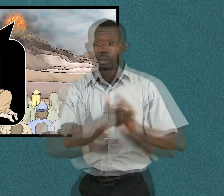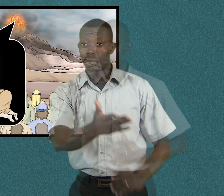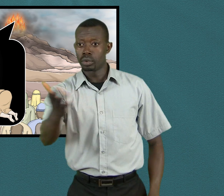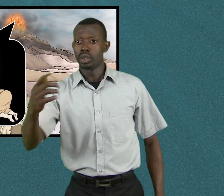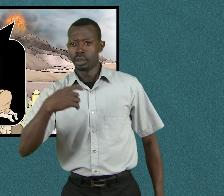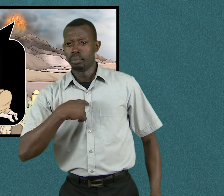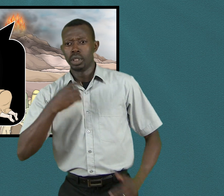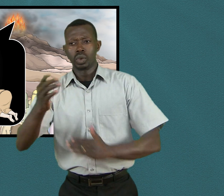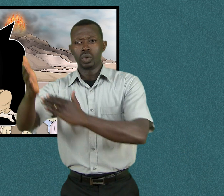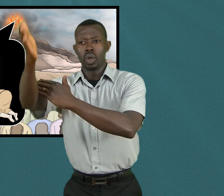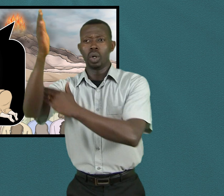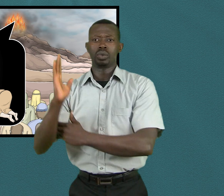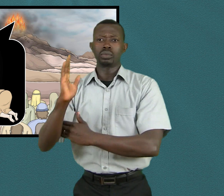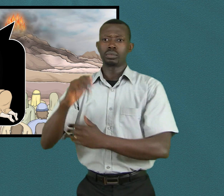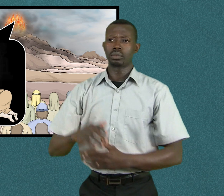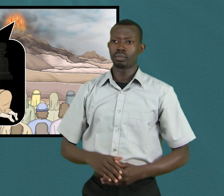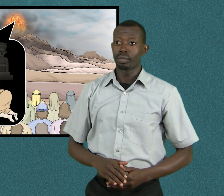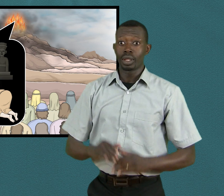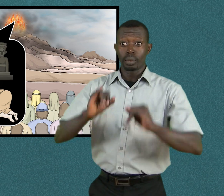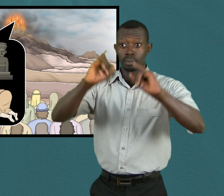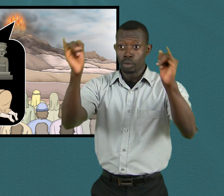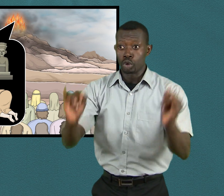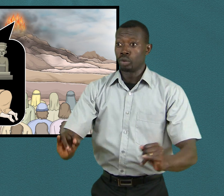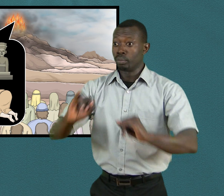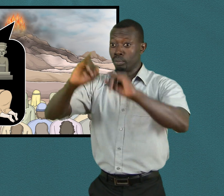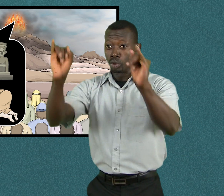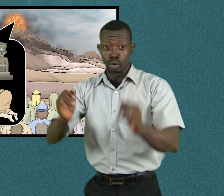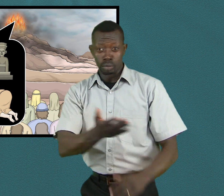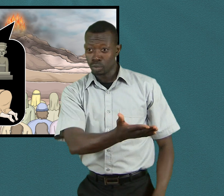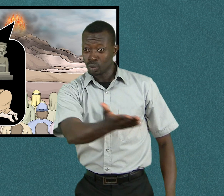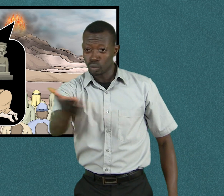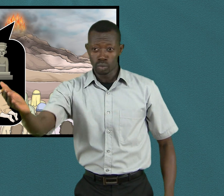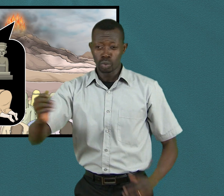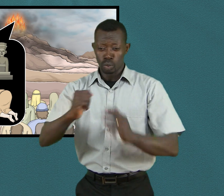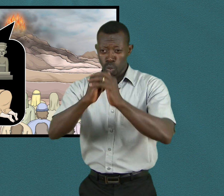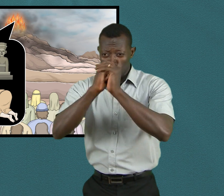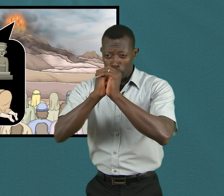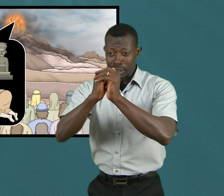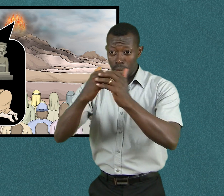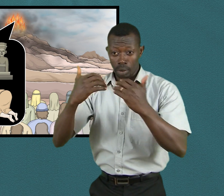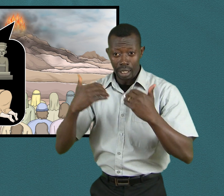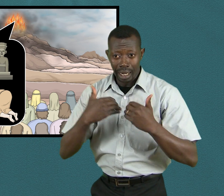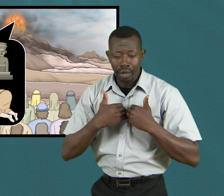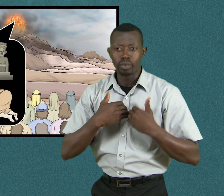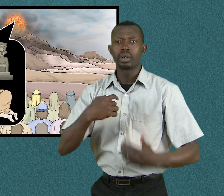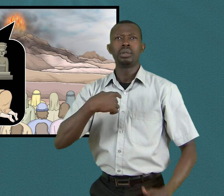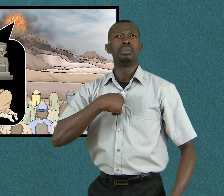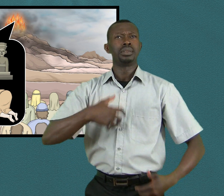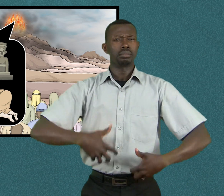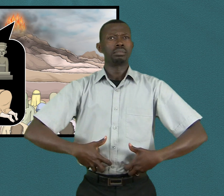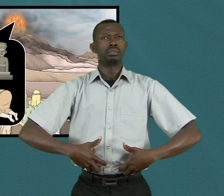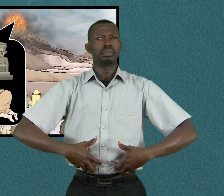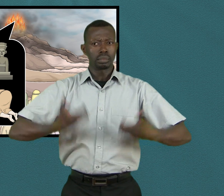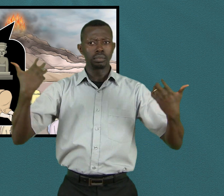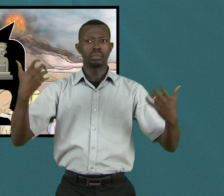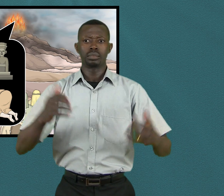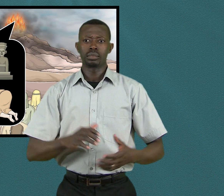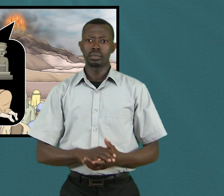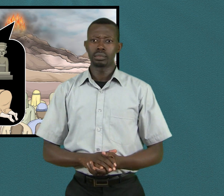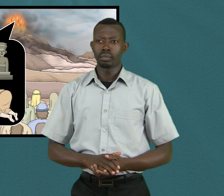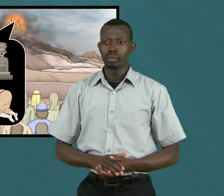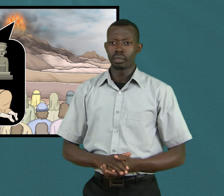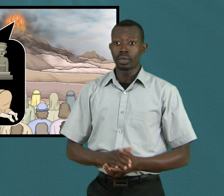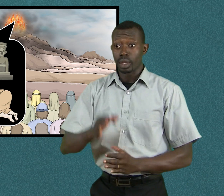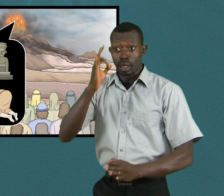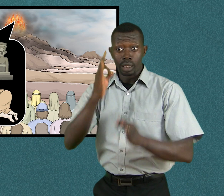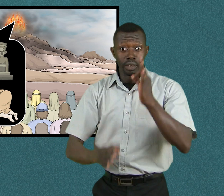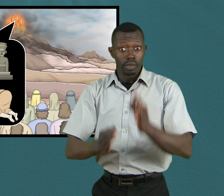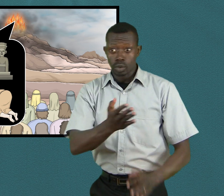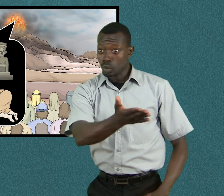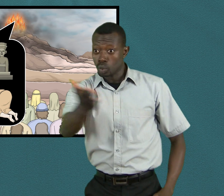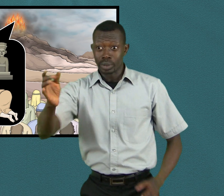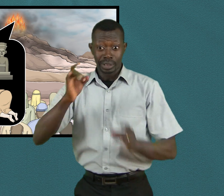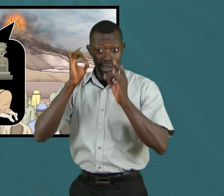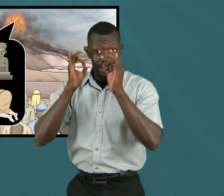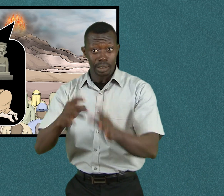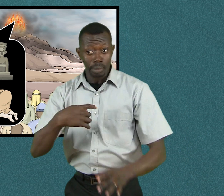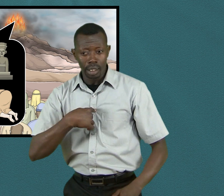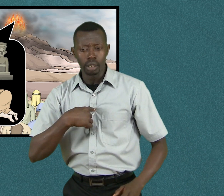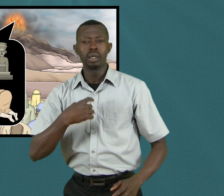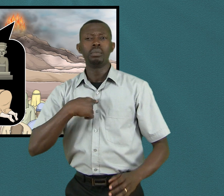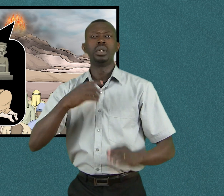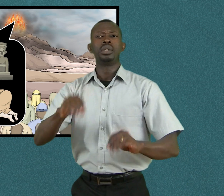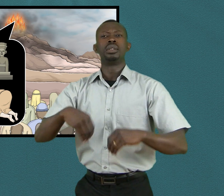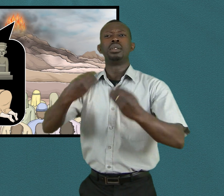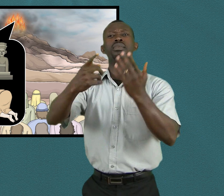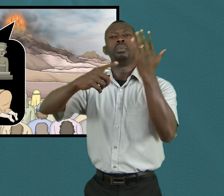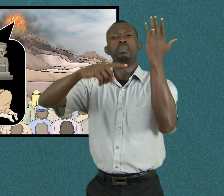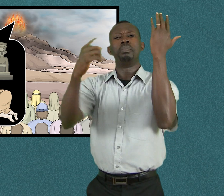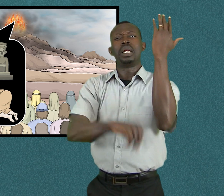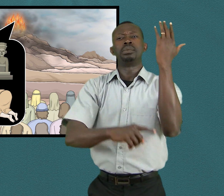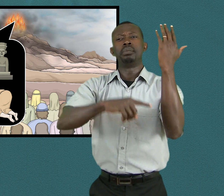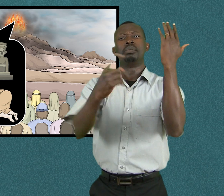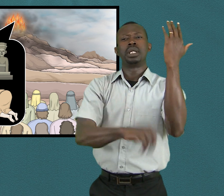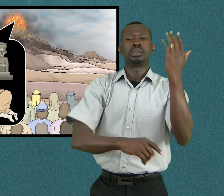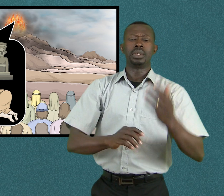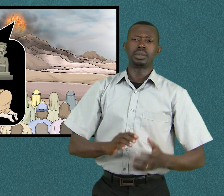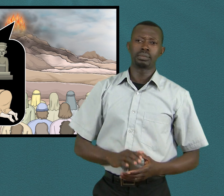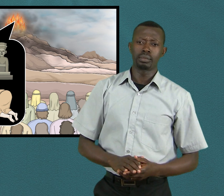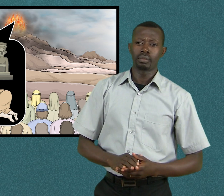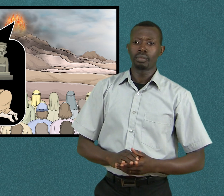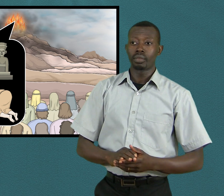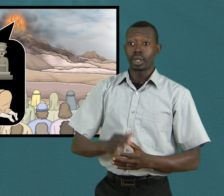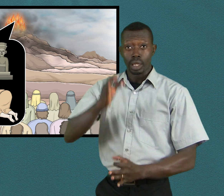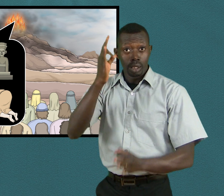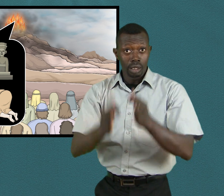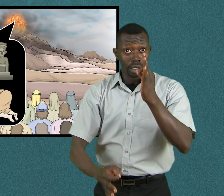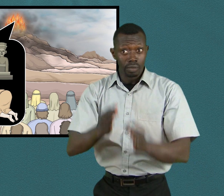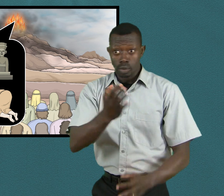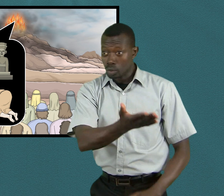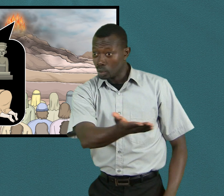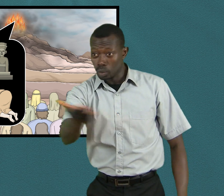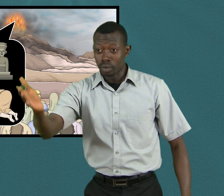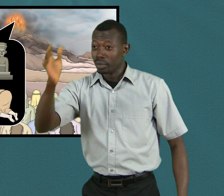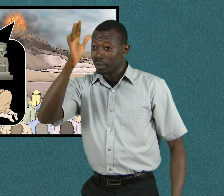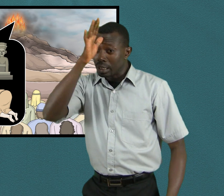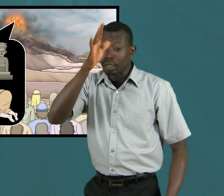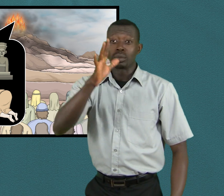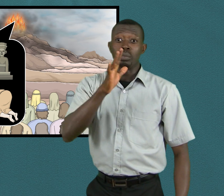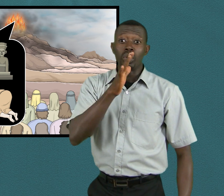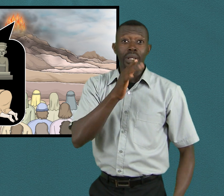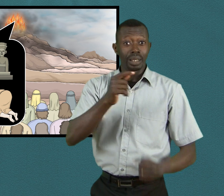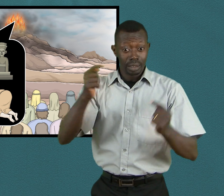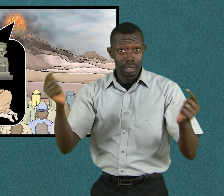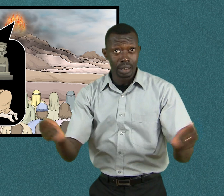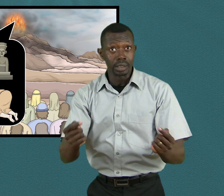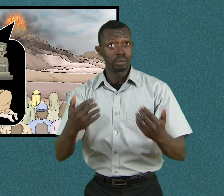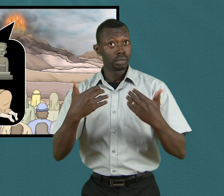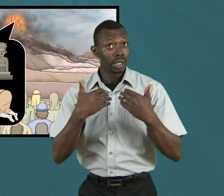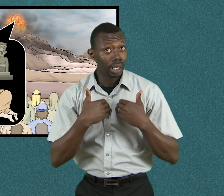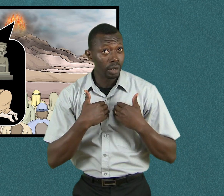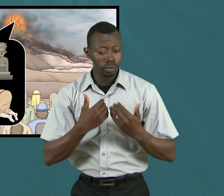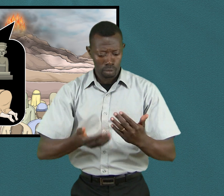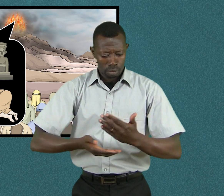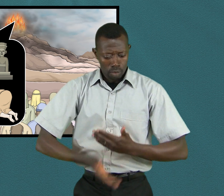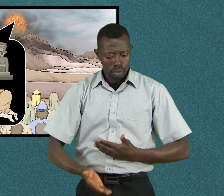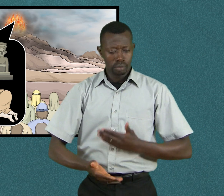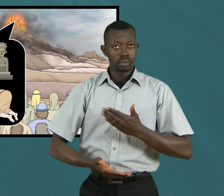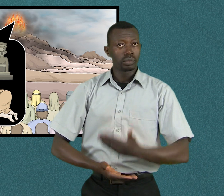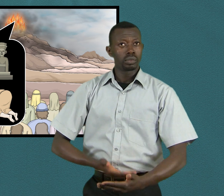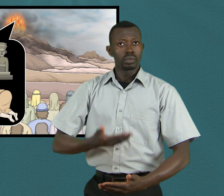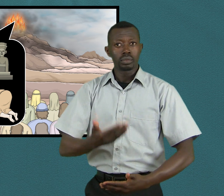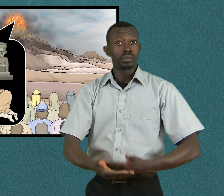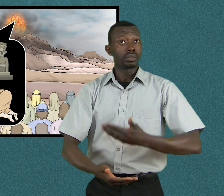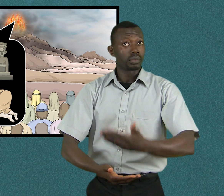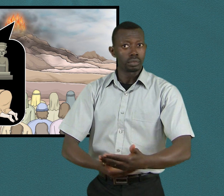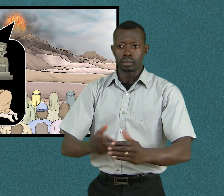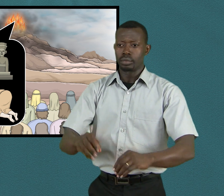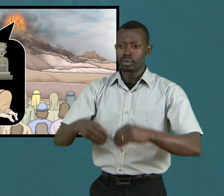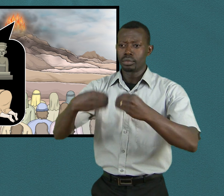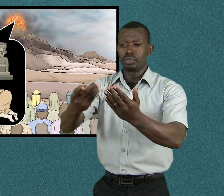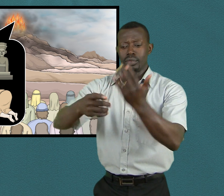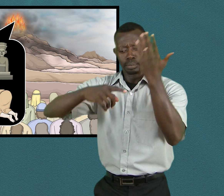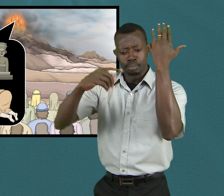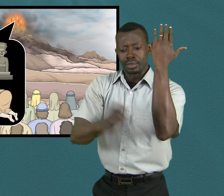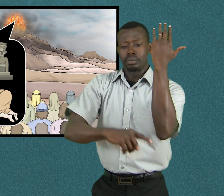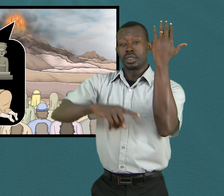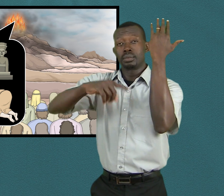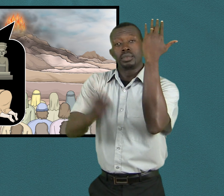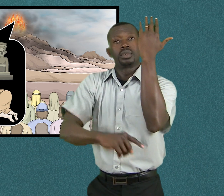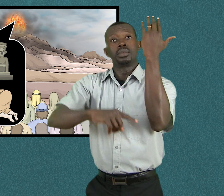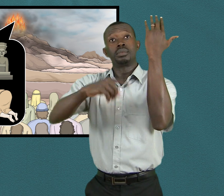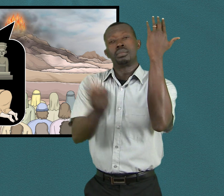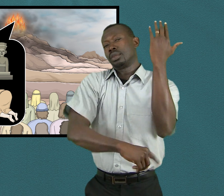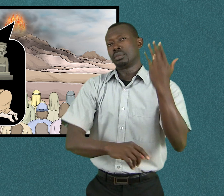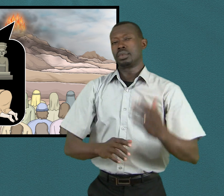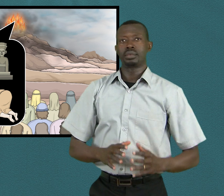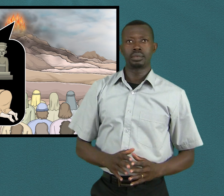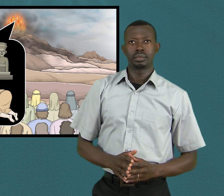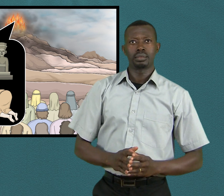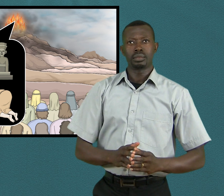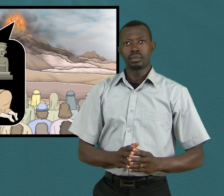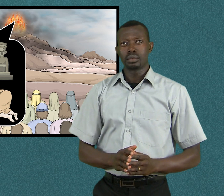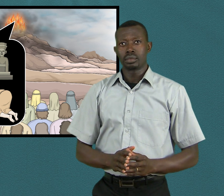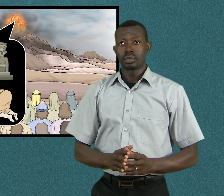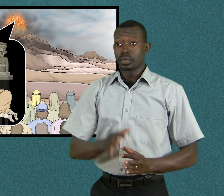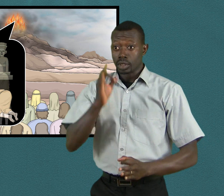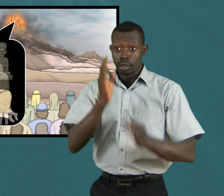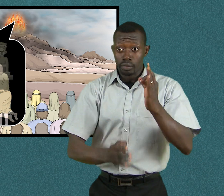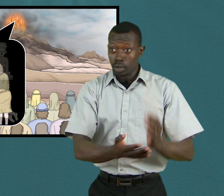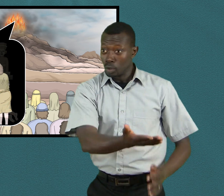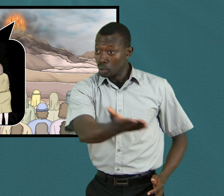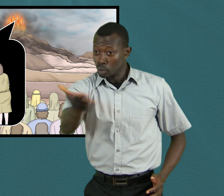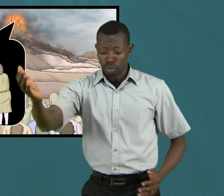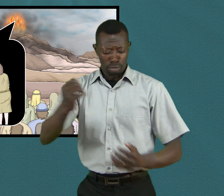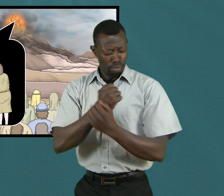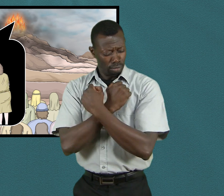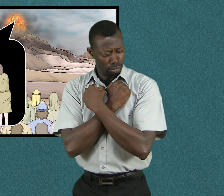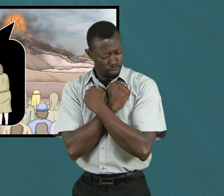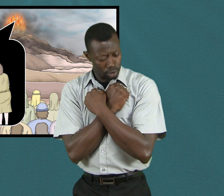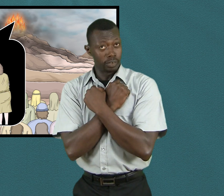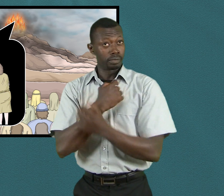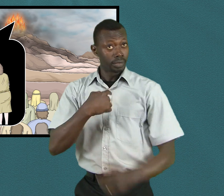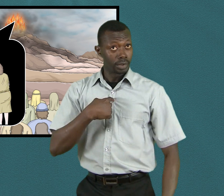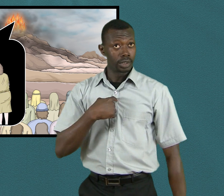You shall not bow down to them or worship them;